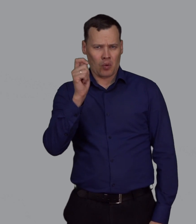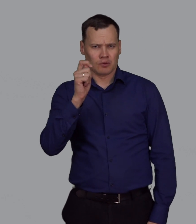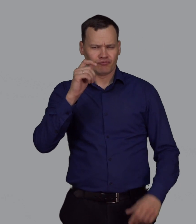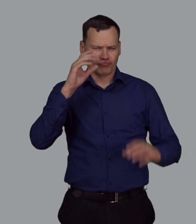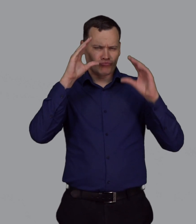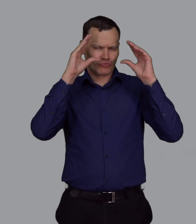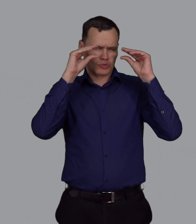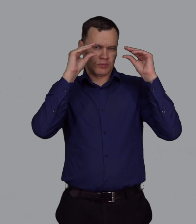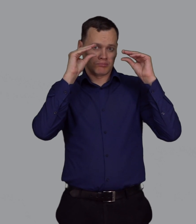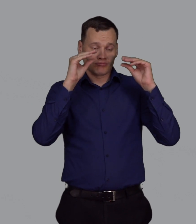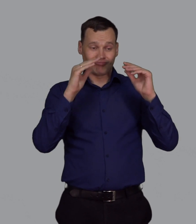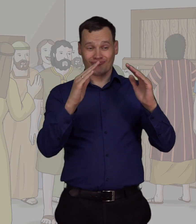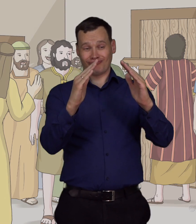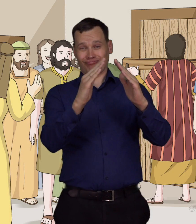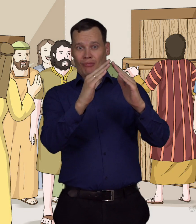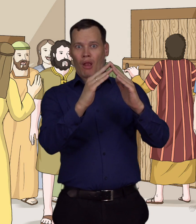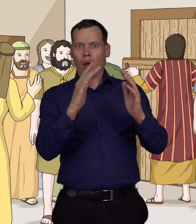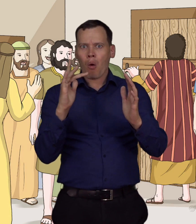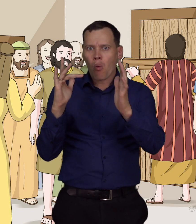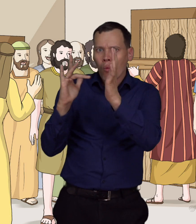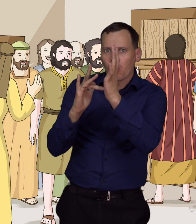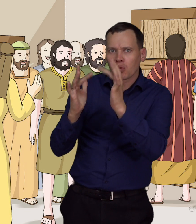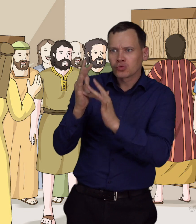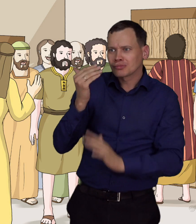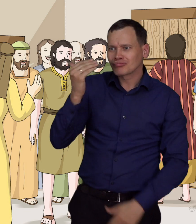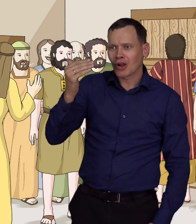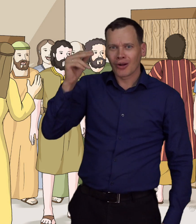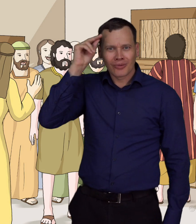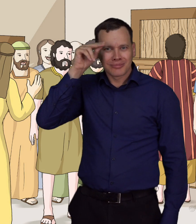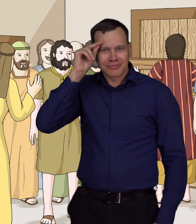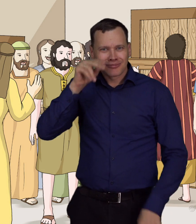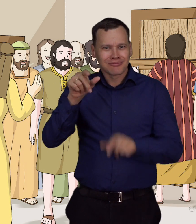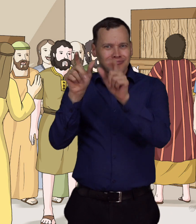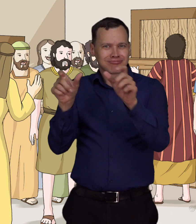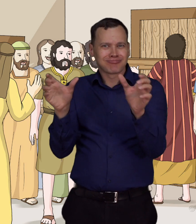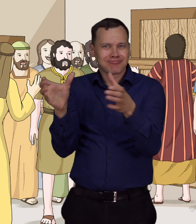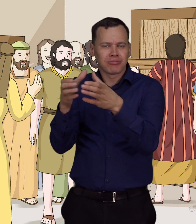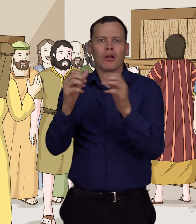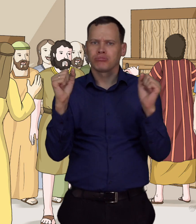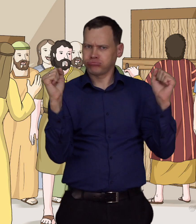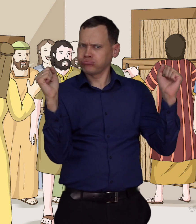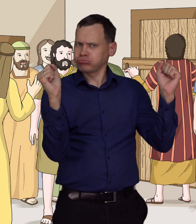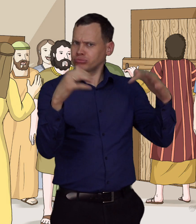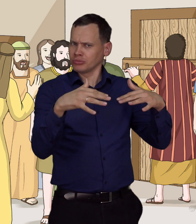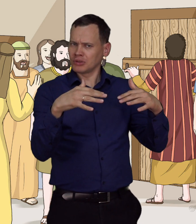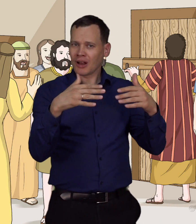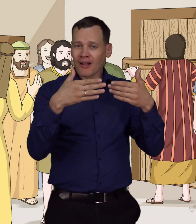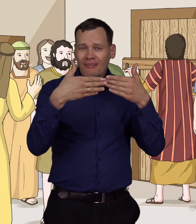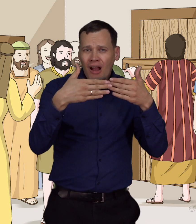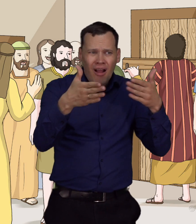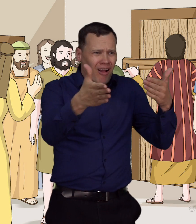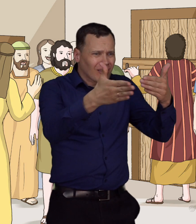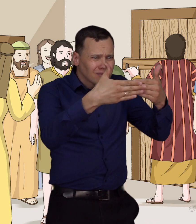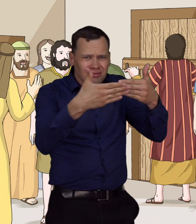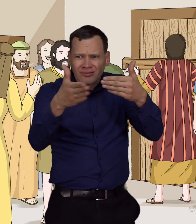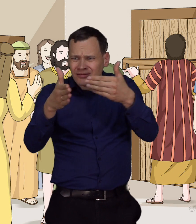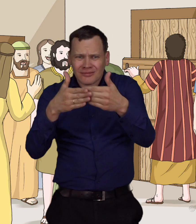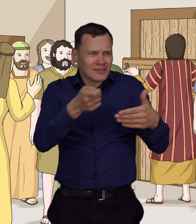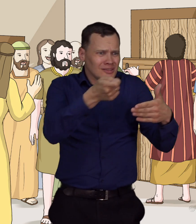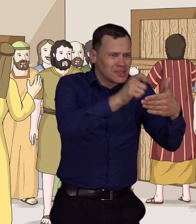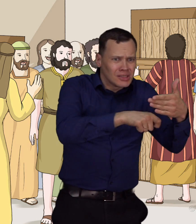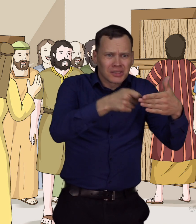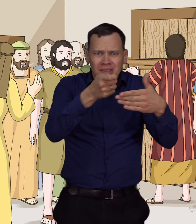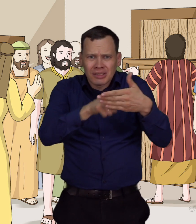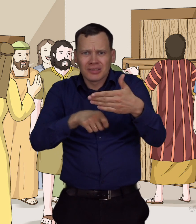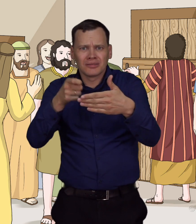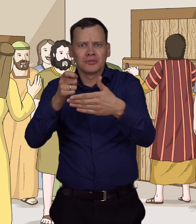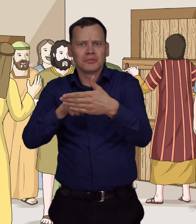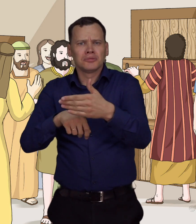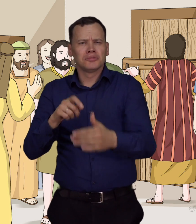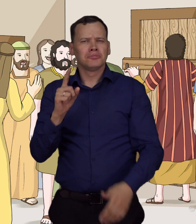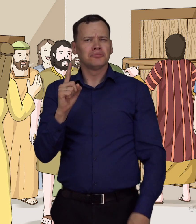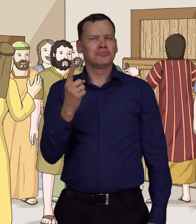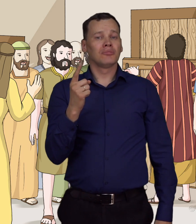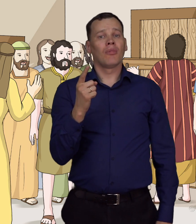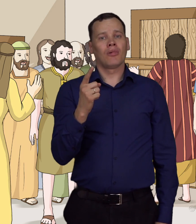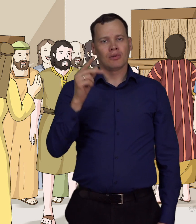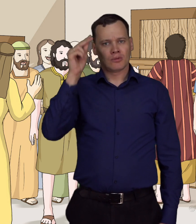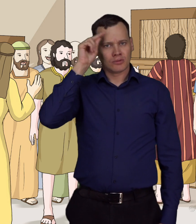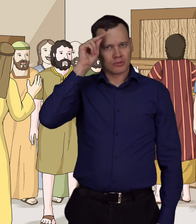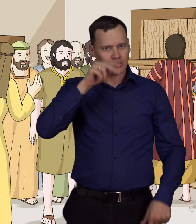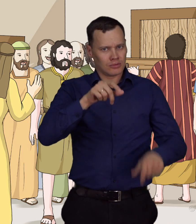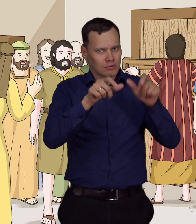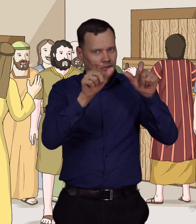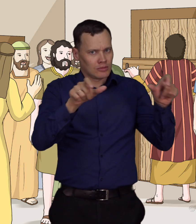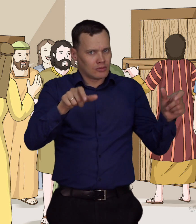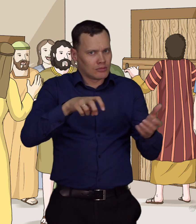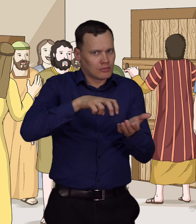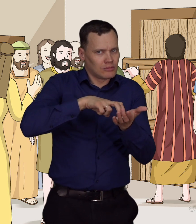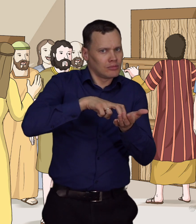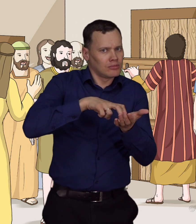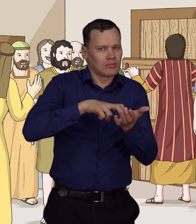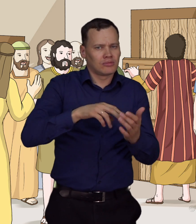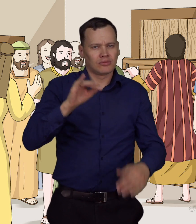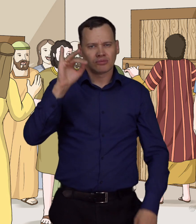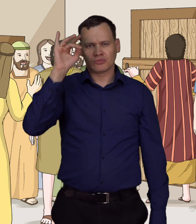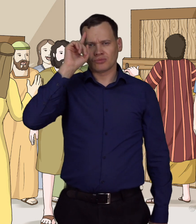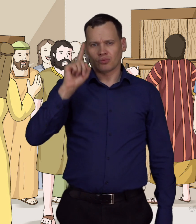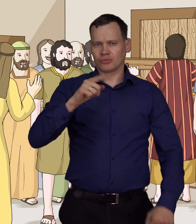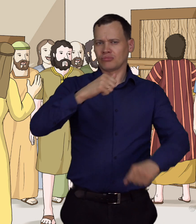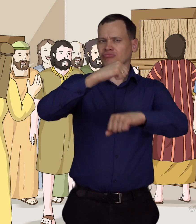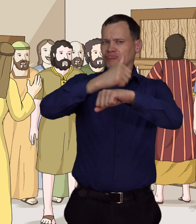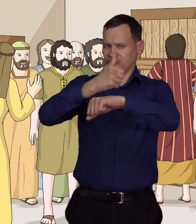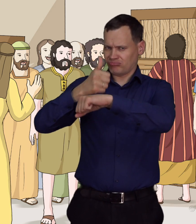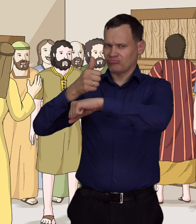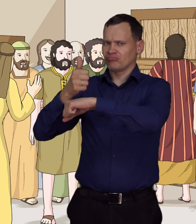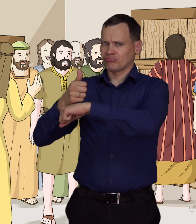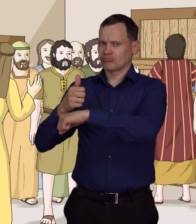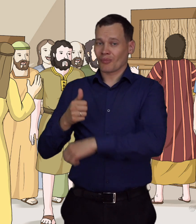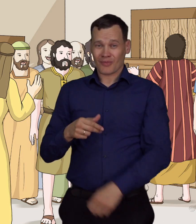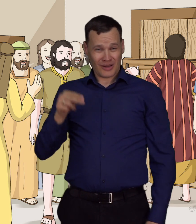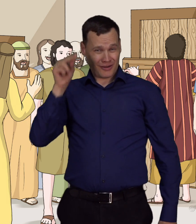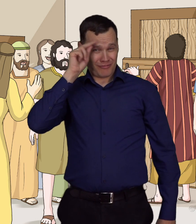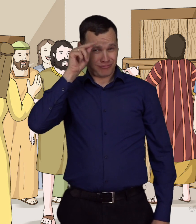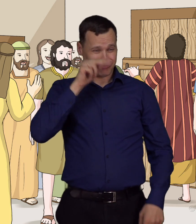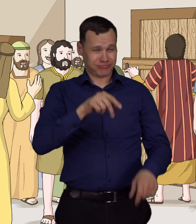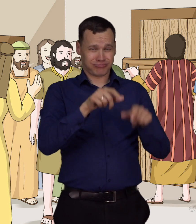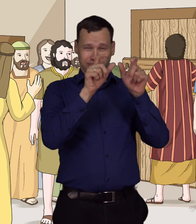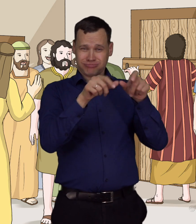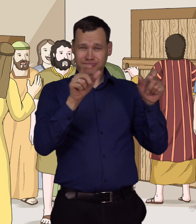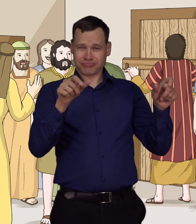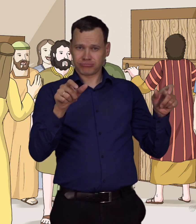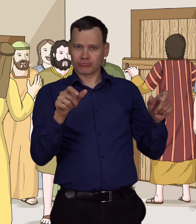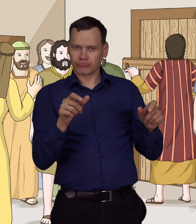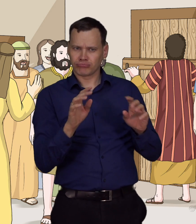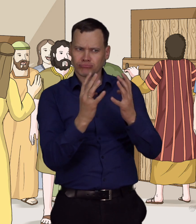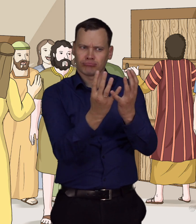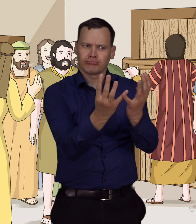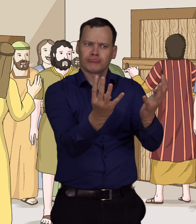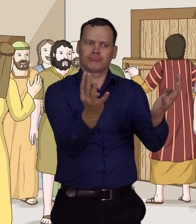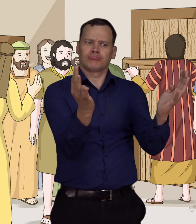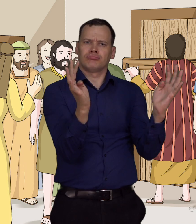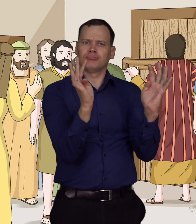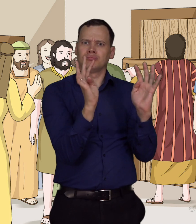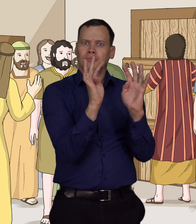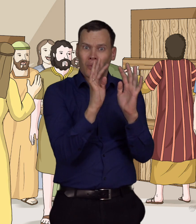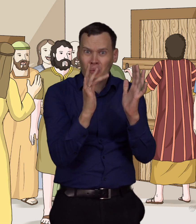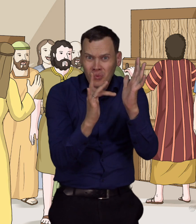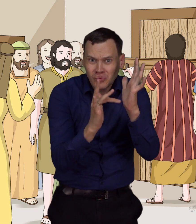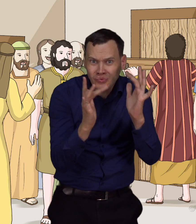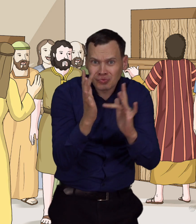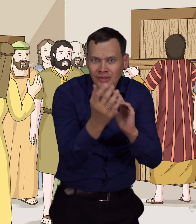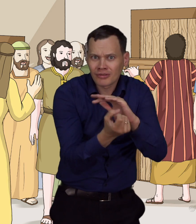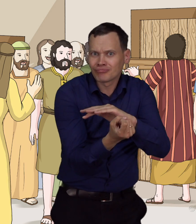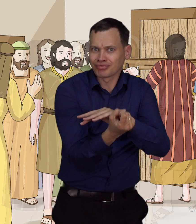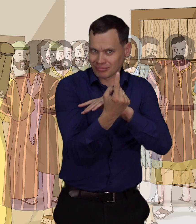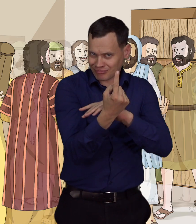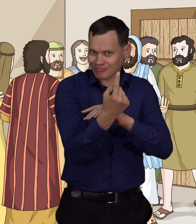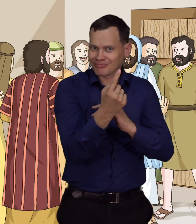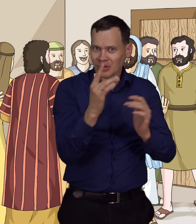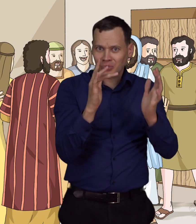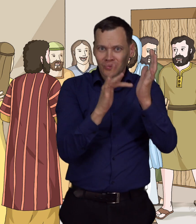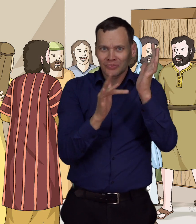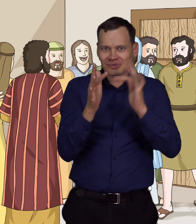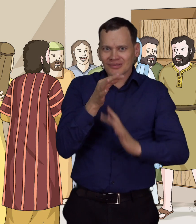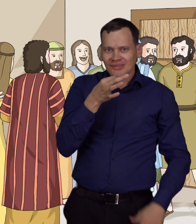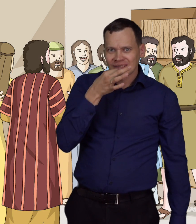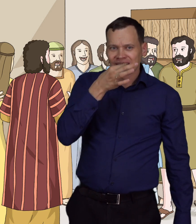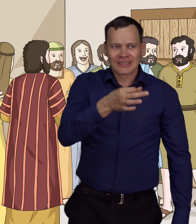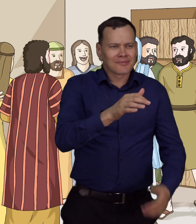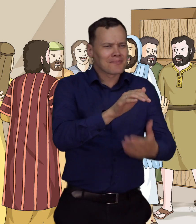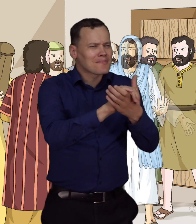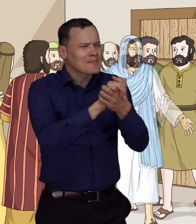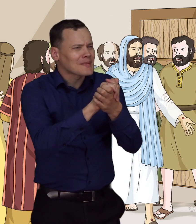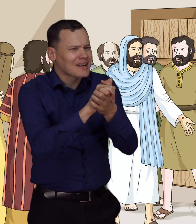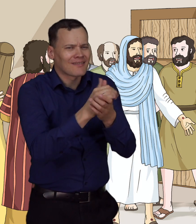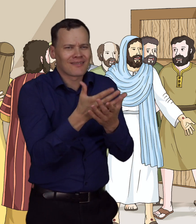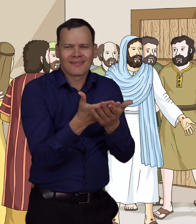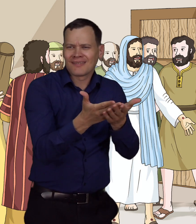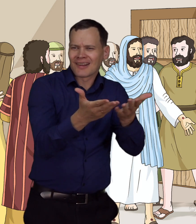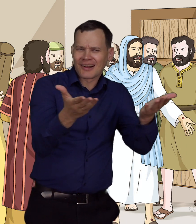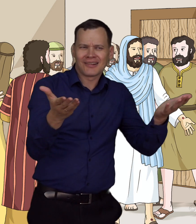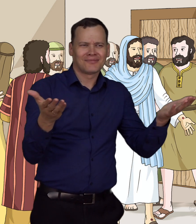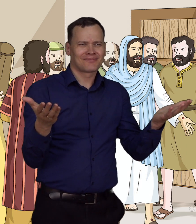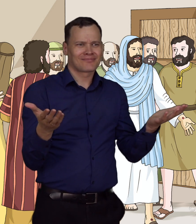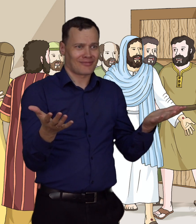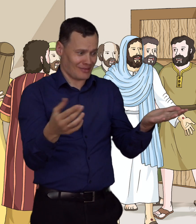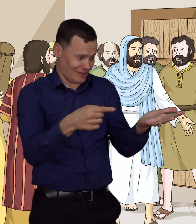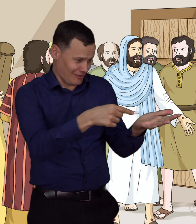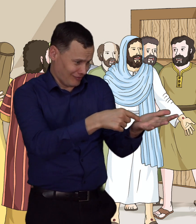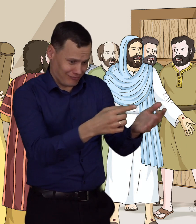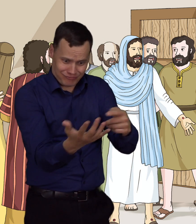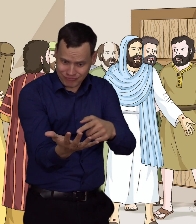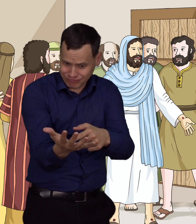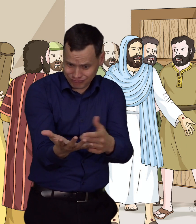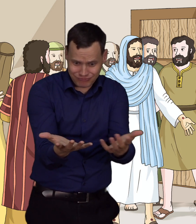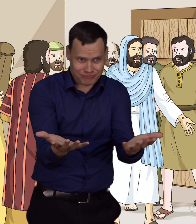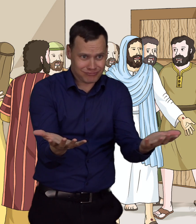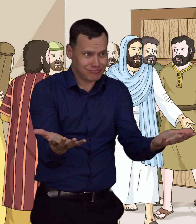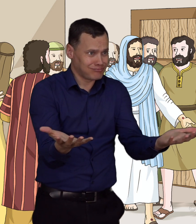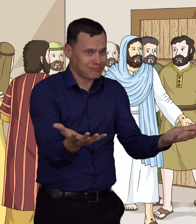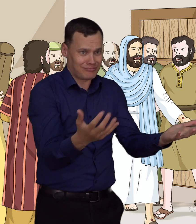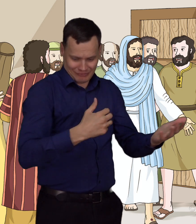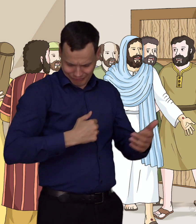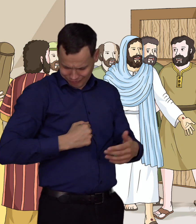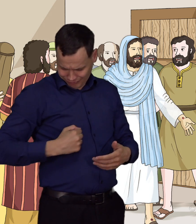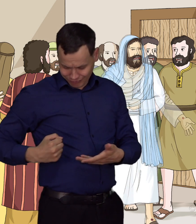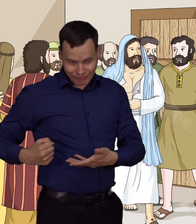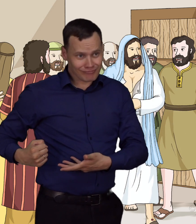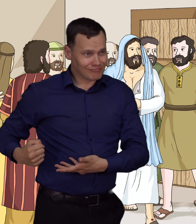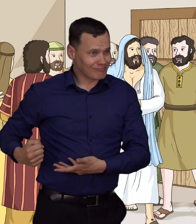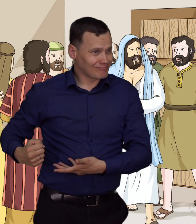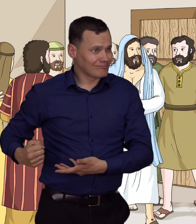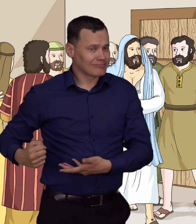It was the first day of the week, and that very evening, while the disciples were together with the doors locked for fear of the Jews, Jesus came and stood among them.